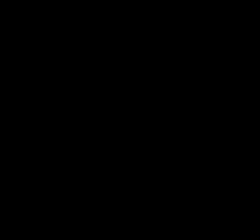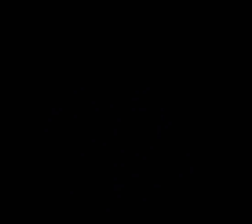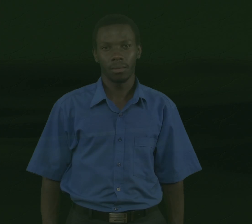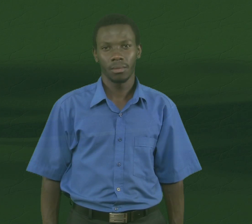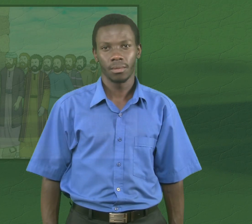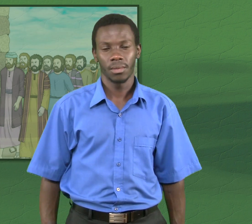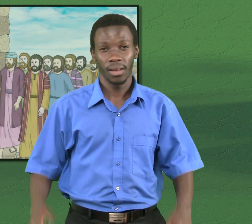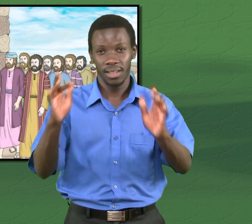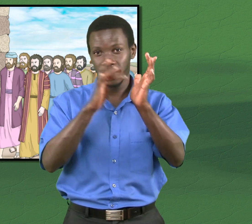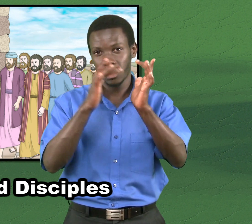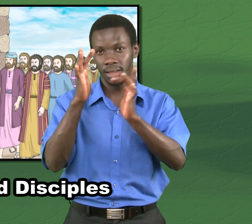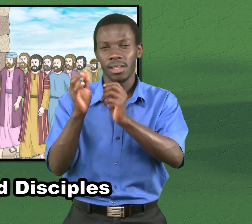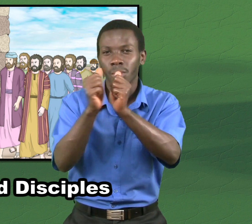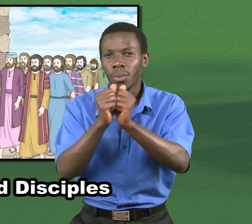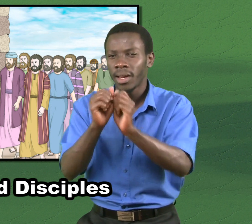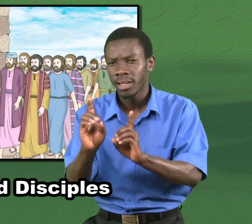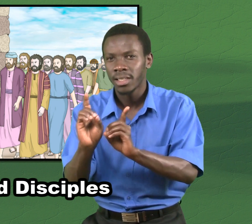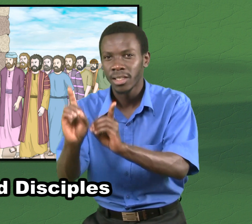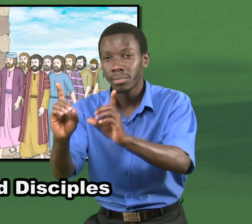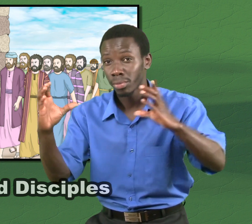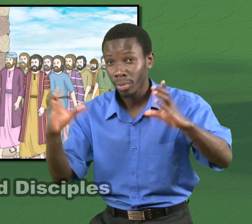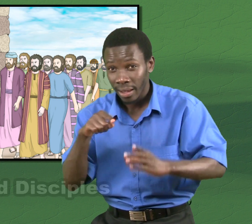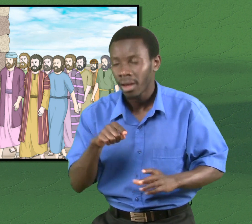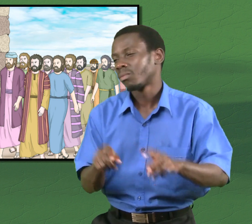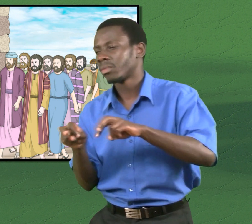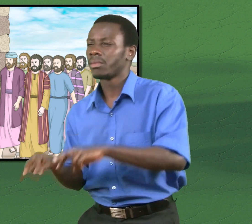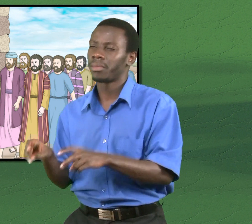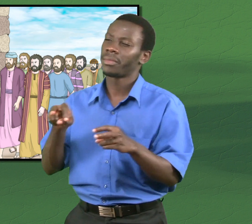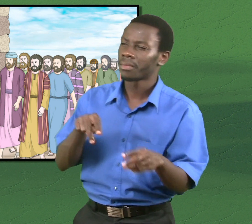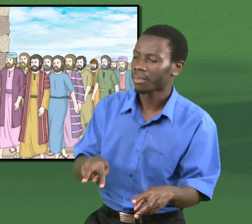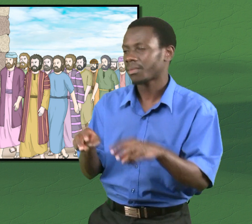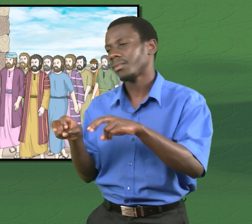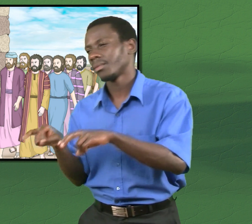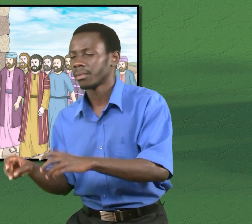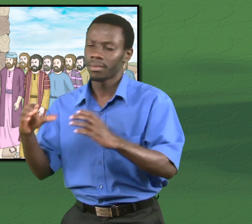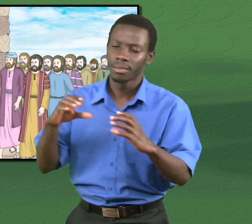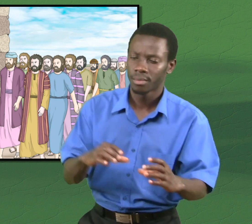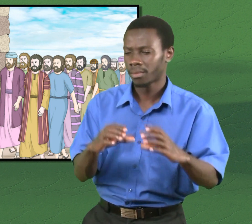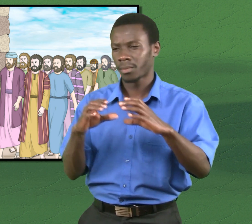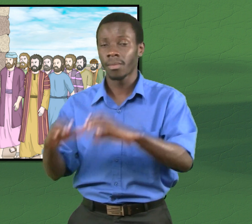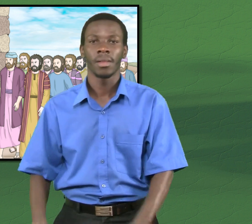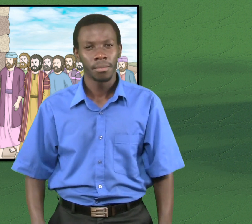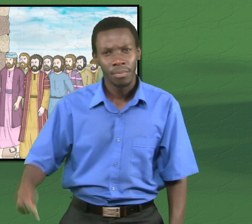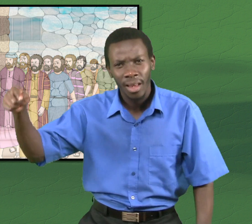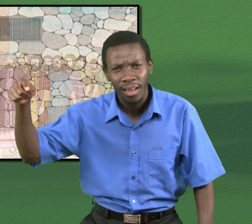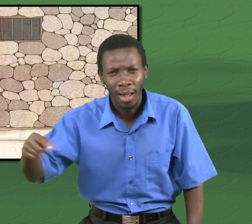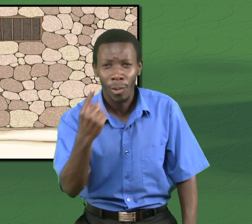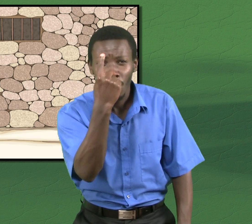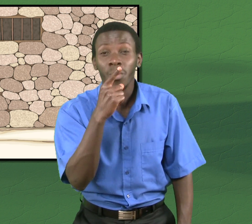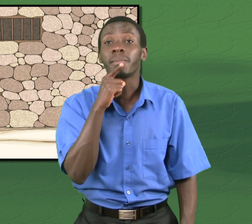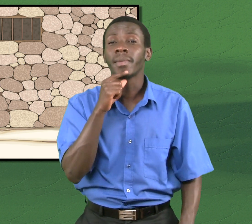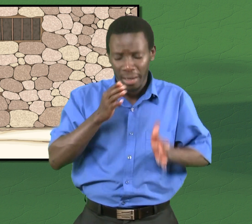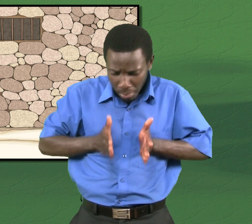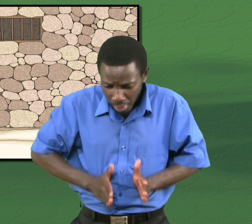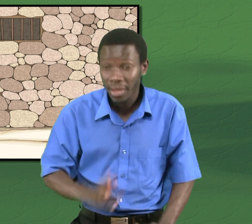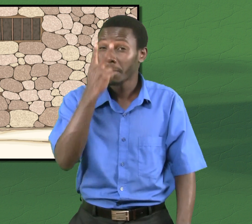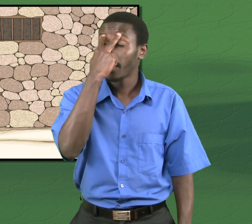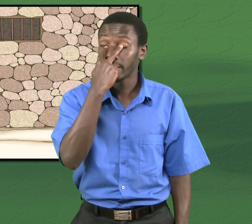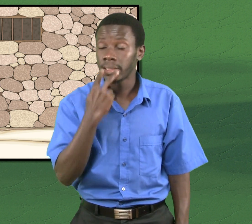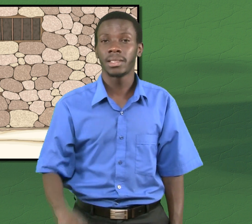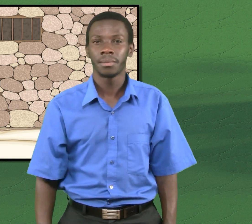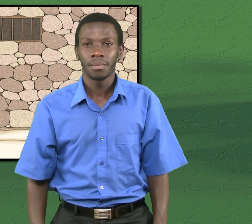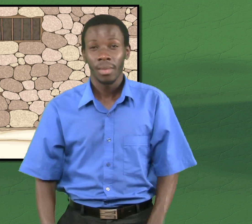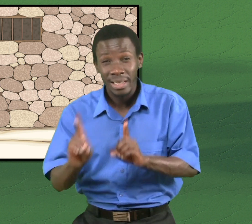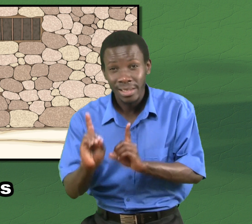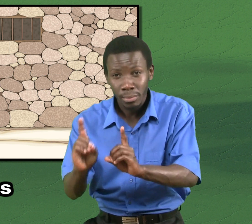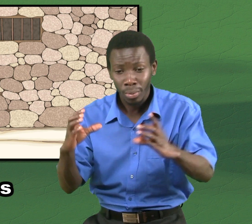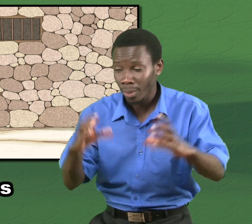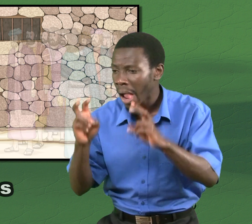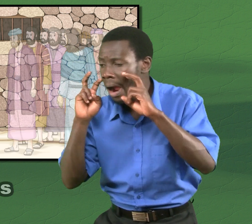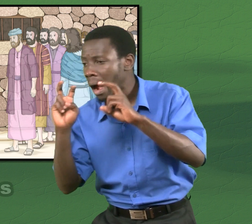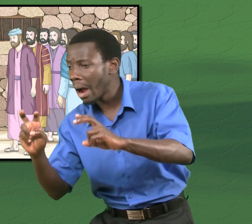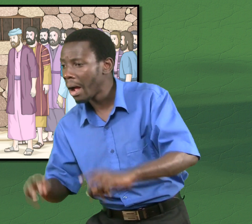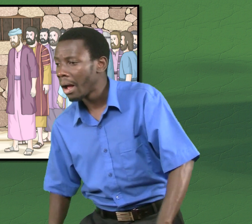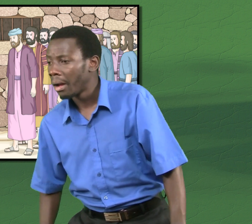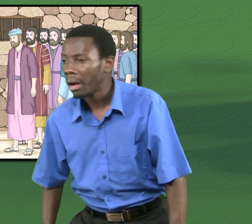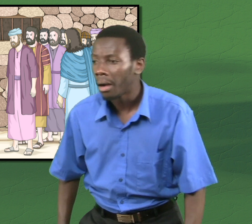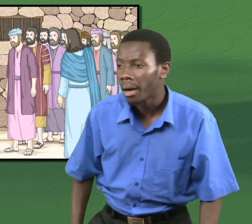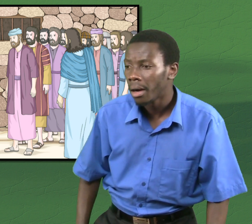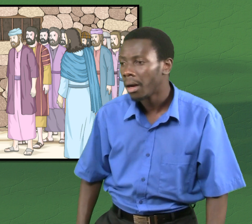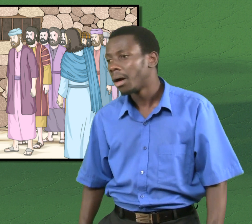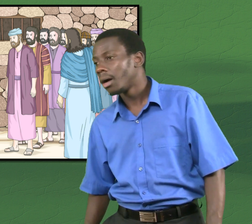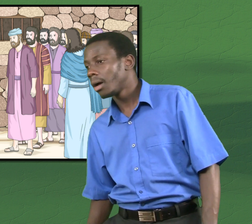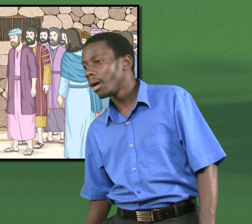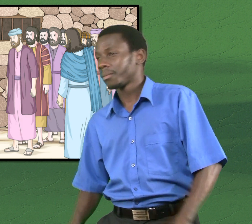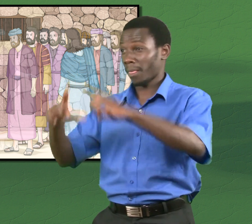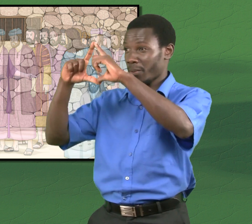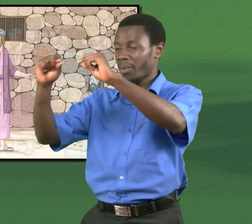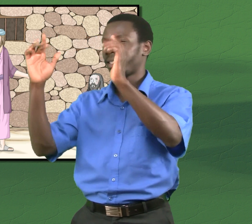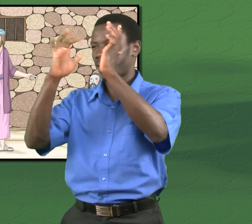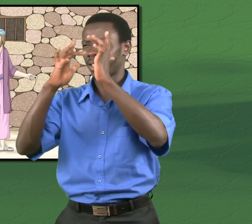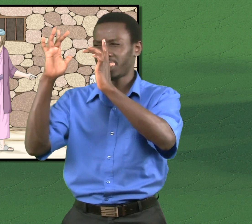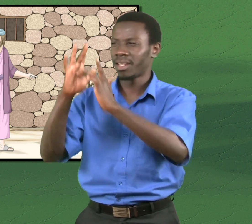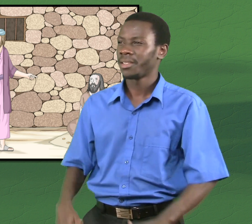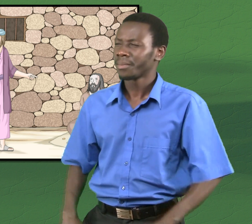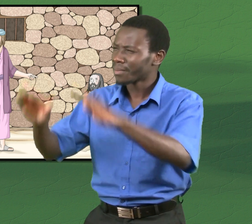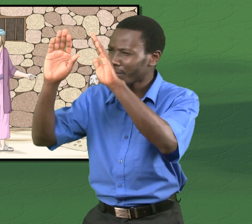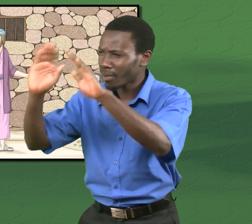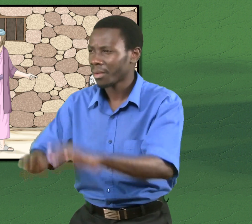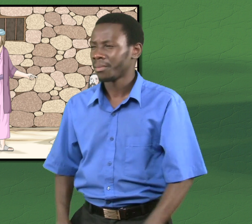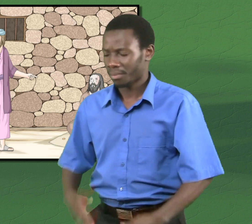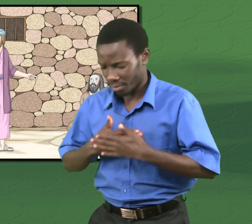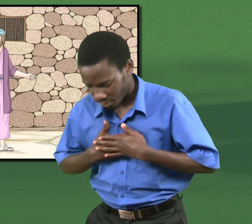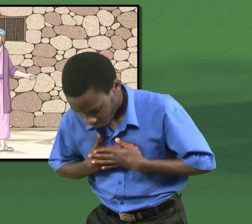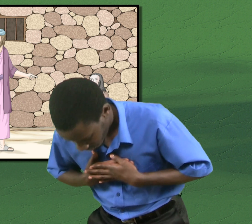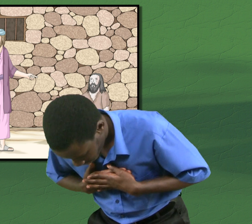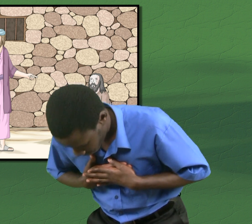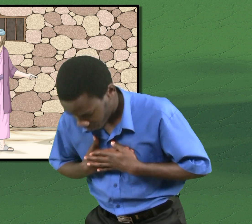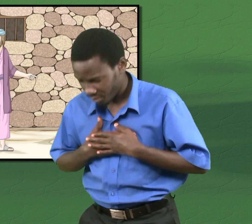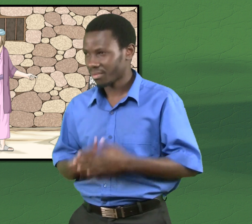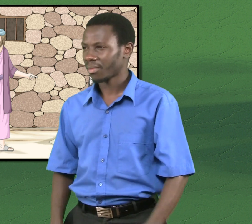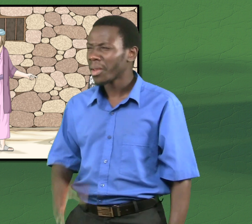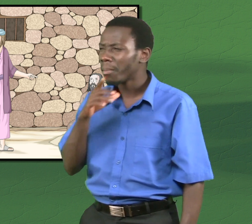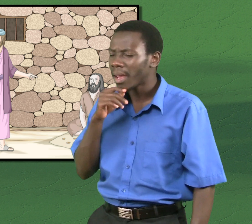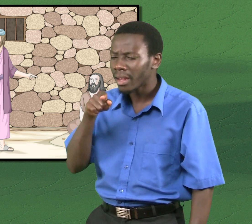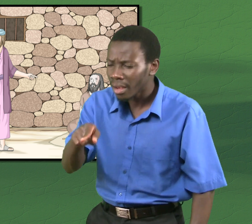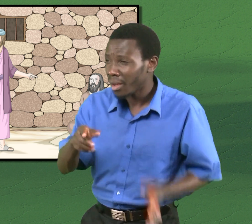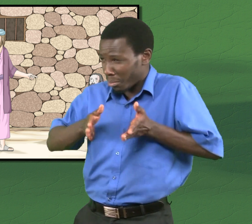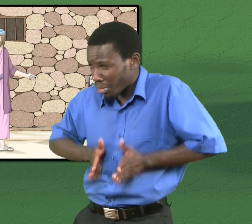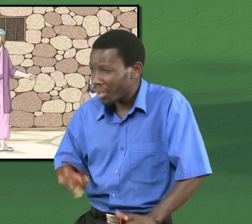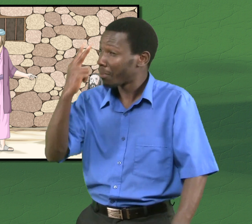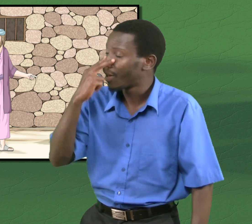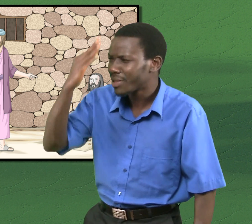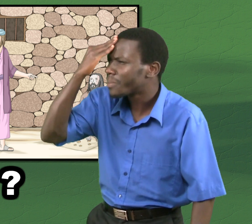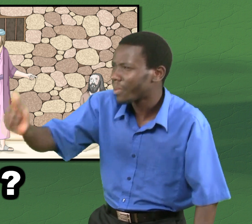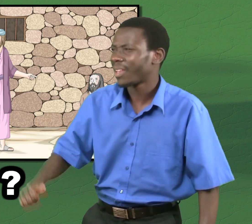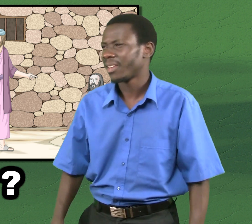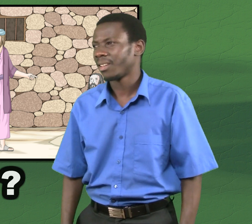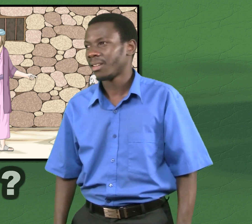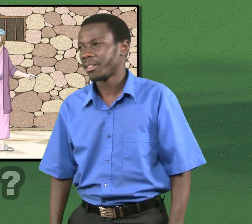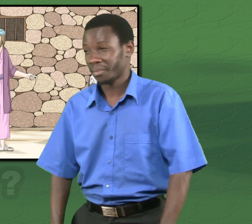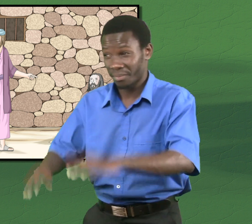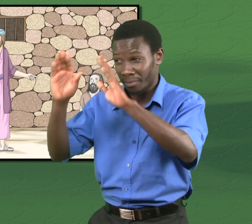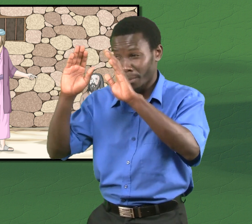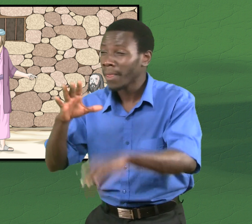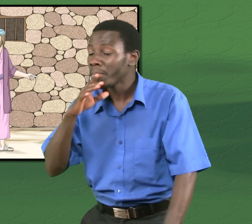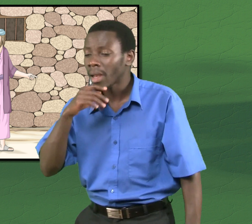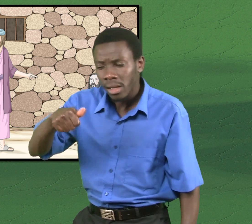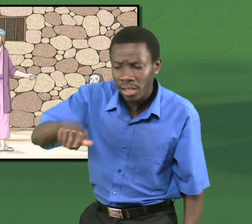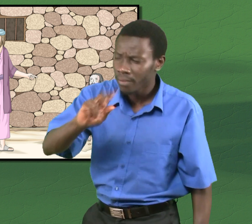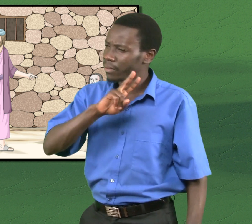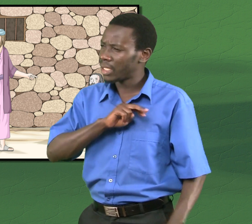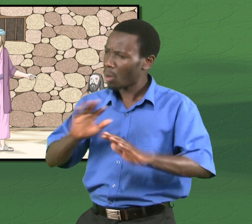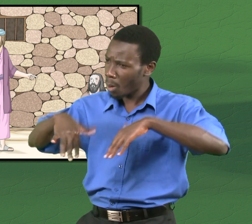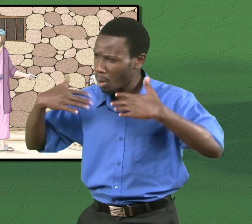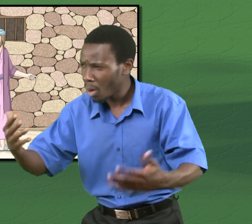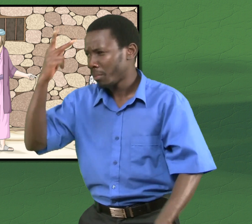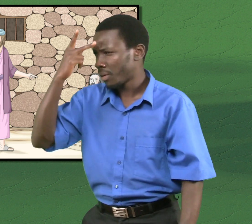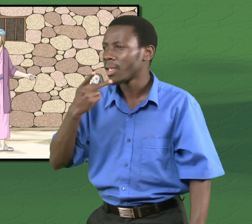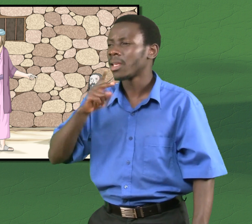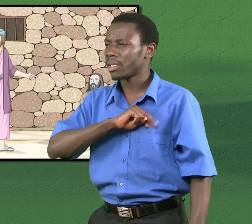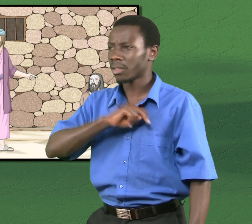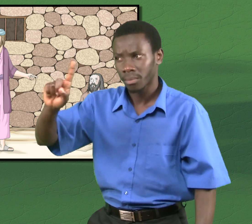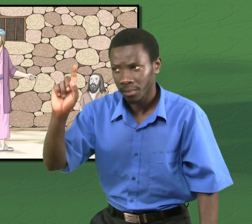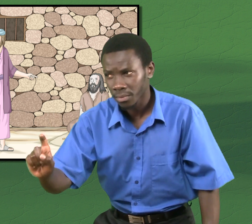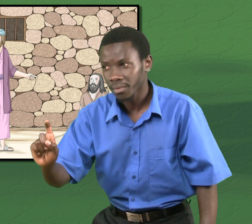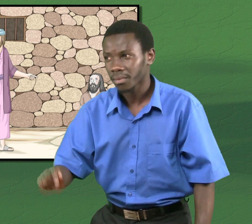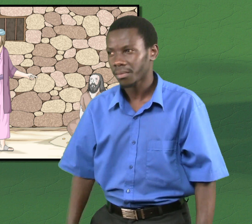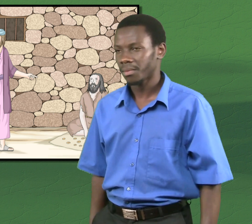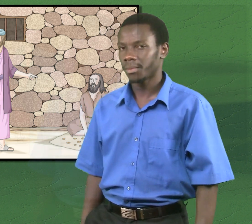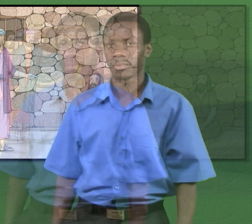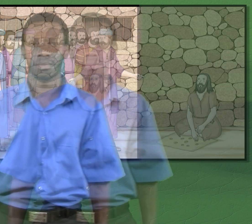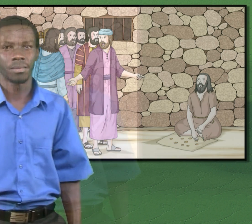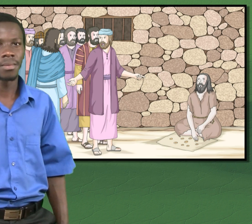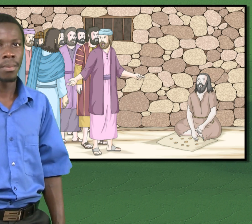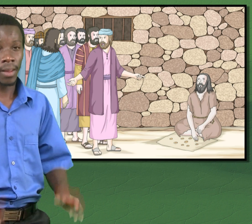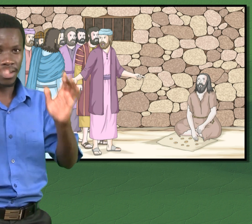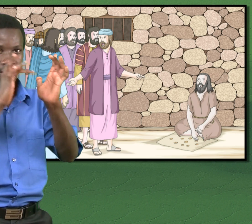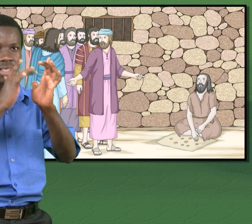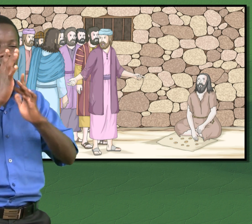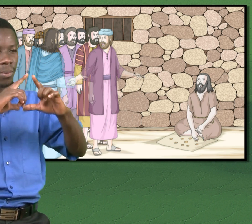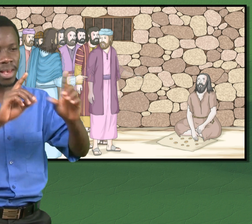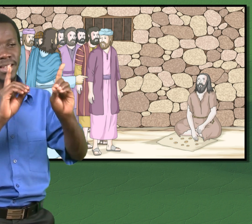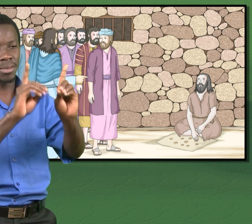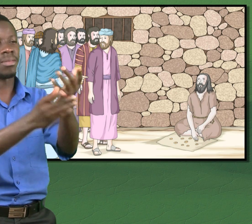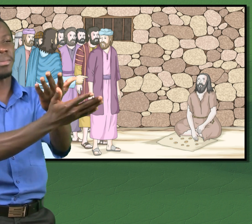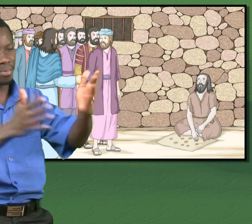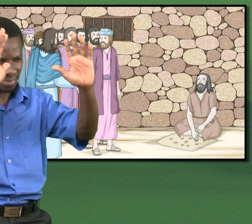Now as Jesus was passing by, He saw a man blind from birth, and His disciples asked Him, “Rabbi, who sinned, this man or his parents, that he was born blind?”